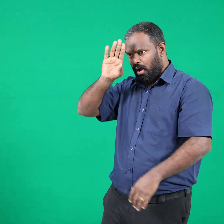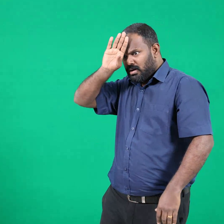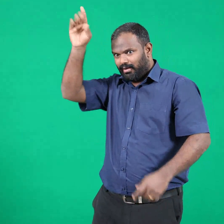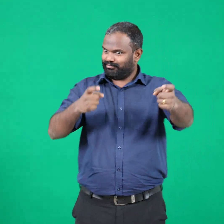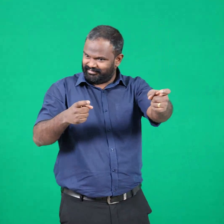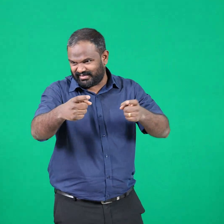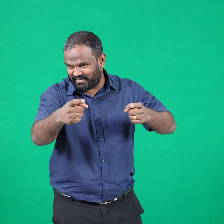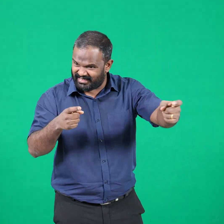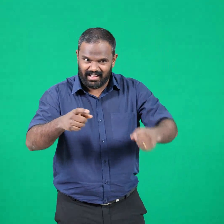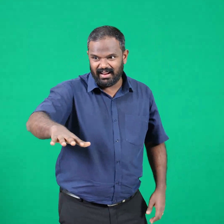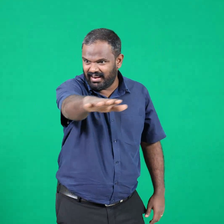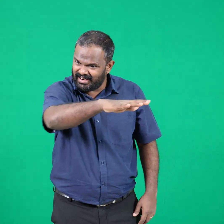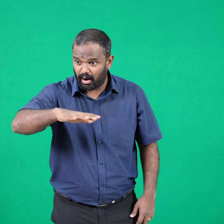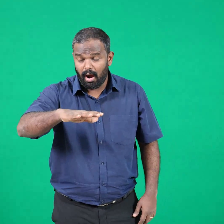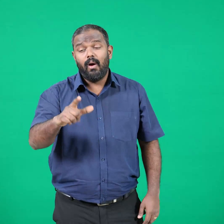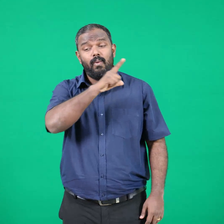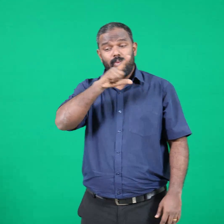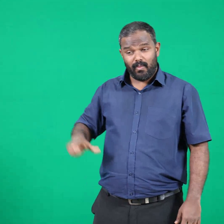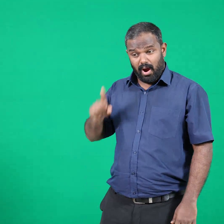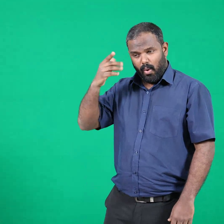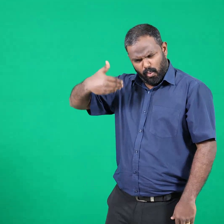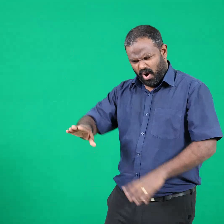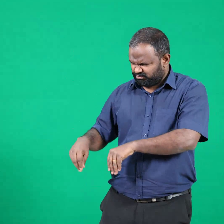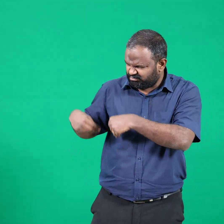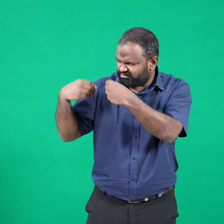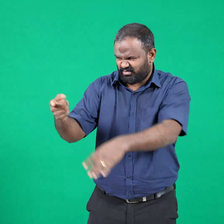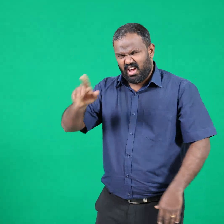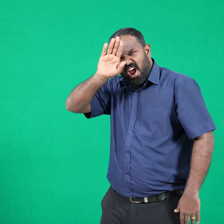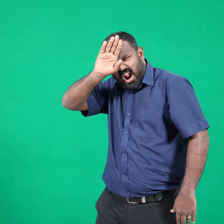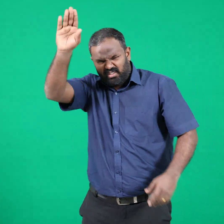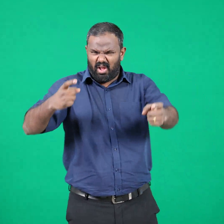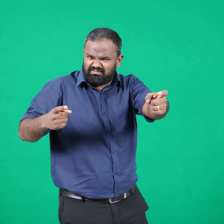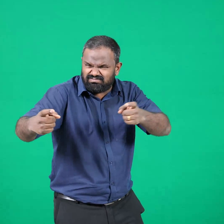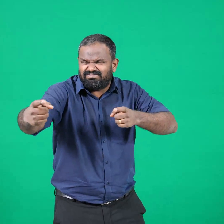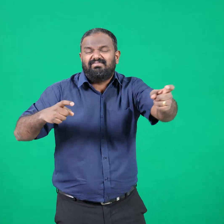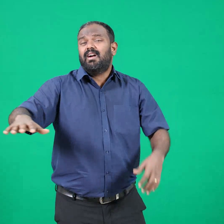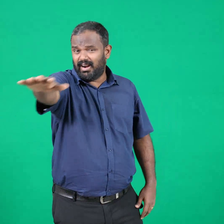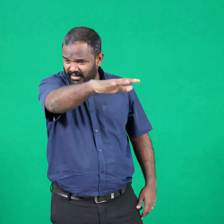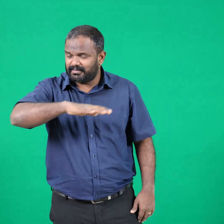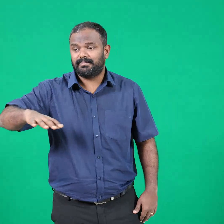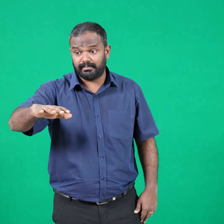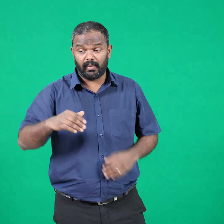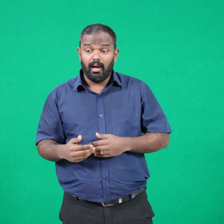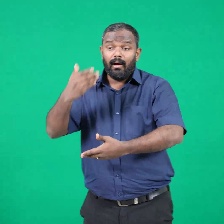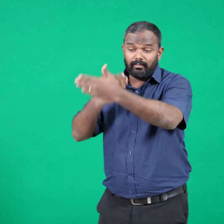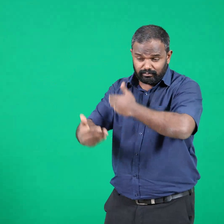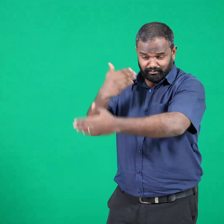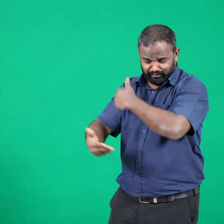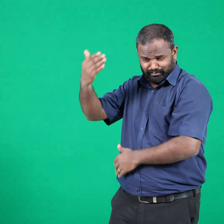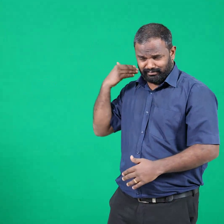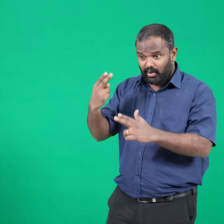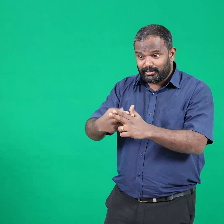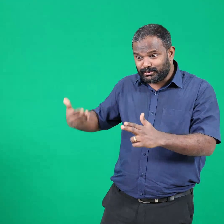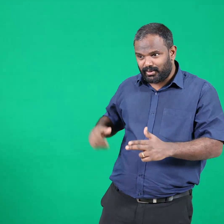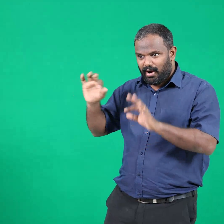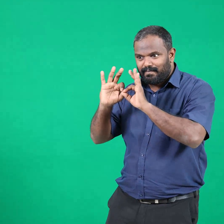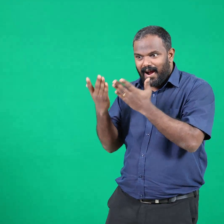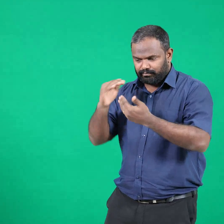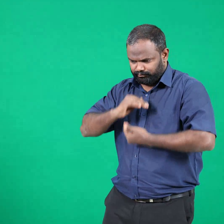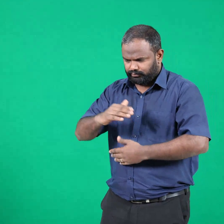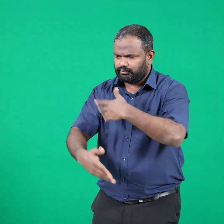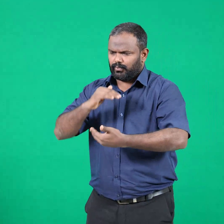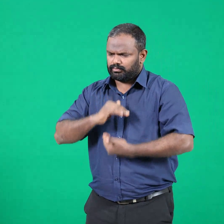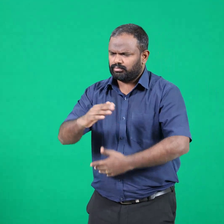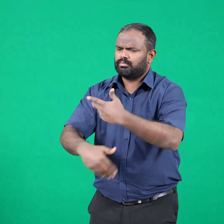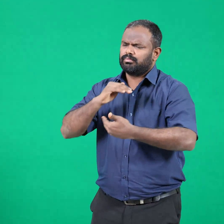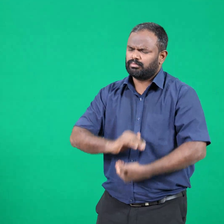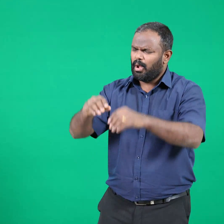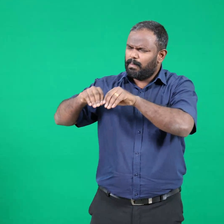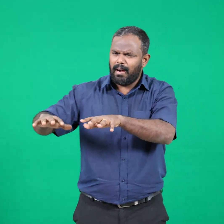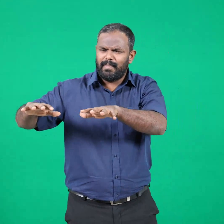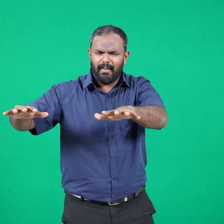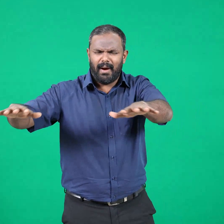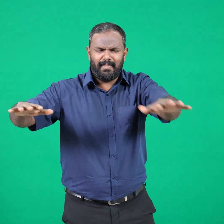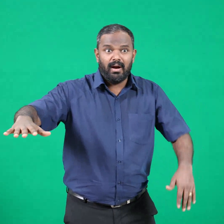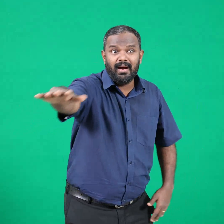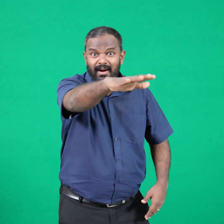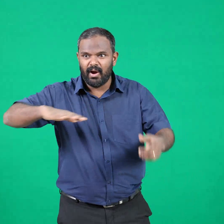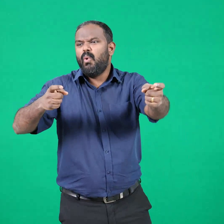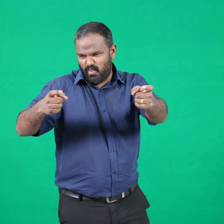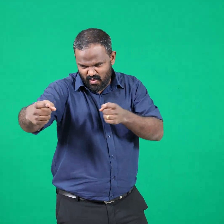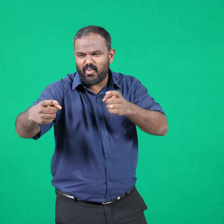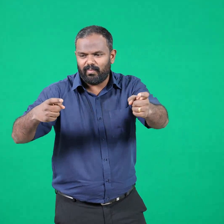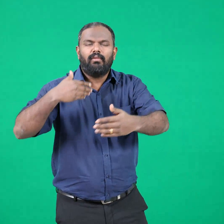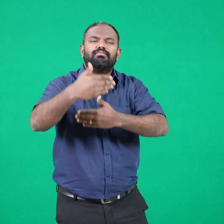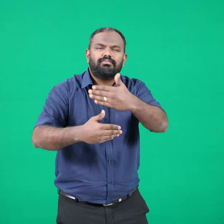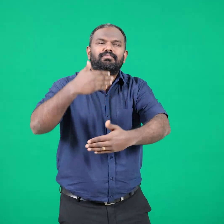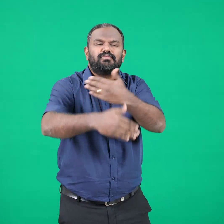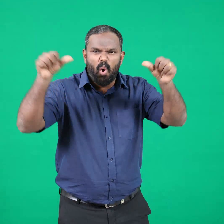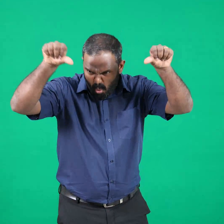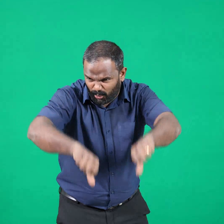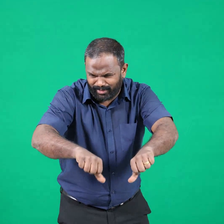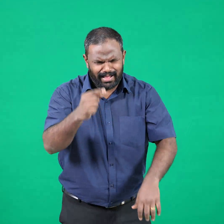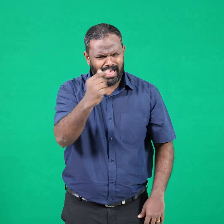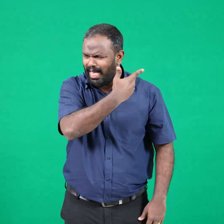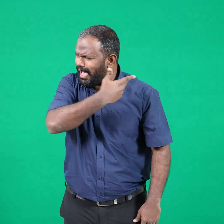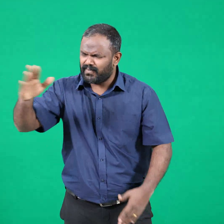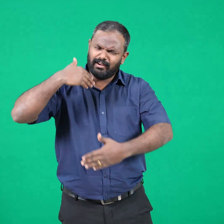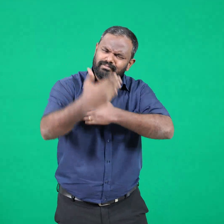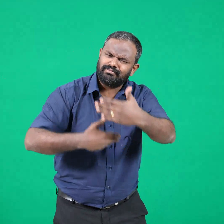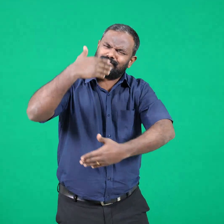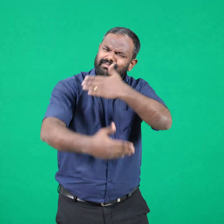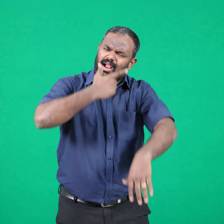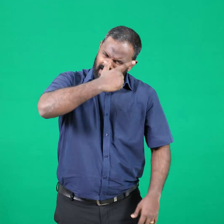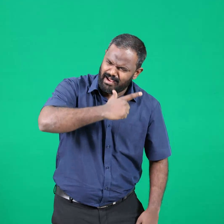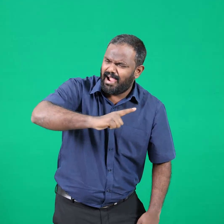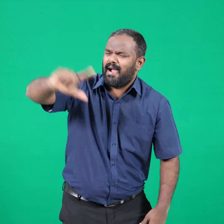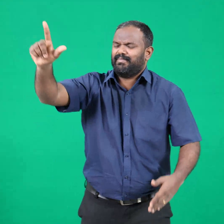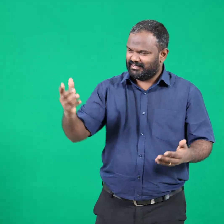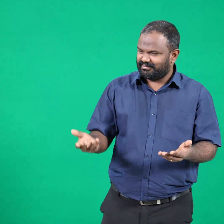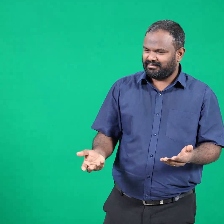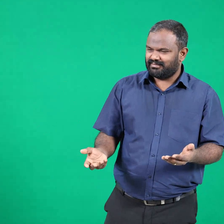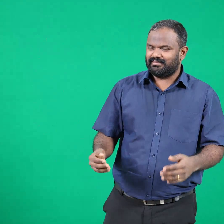The Lord God will give Him the throne of His father David, and He will reign over the house of Jacob forever.